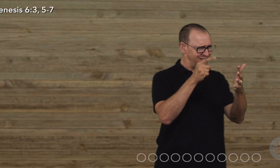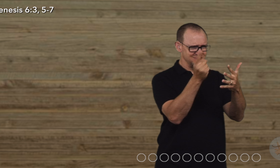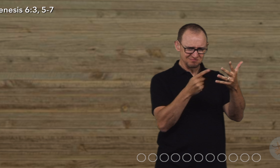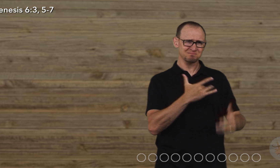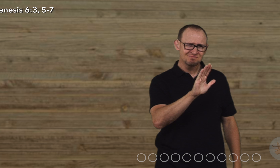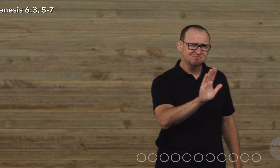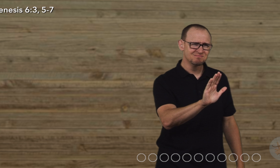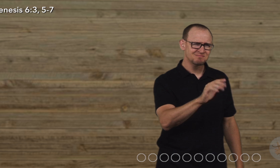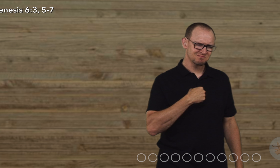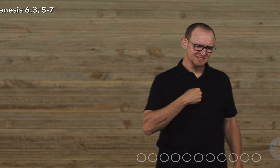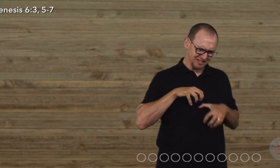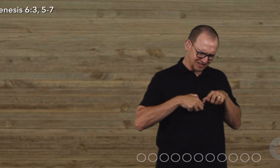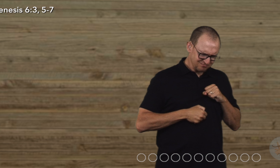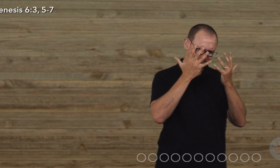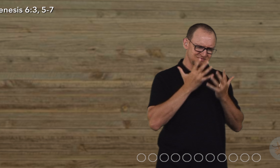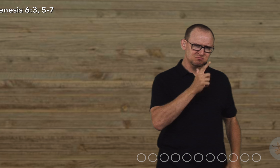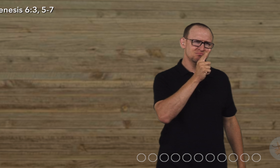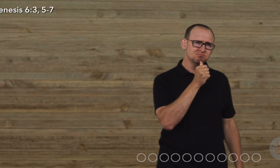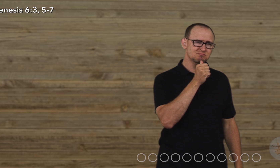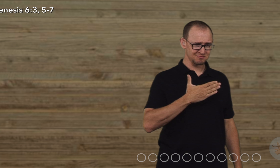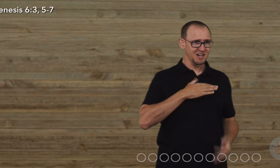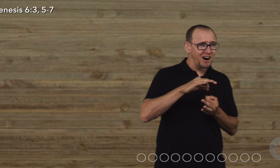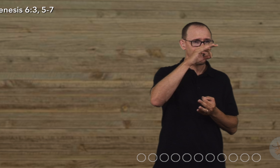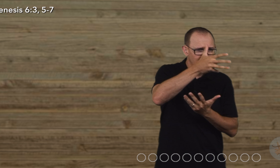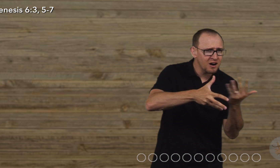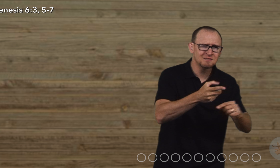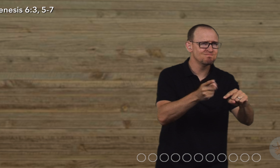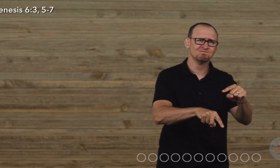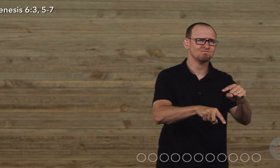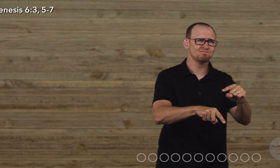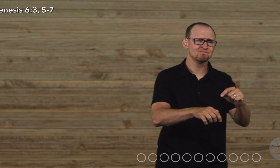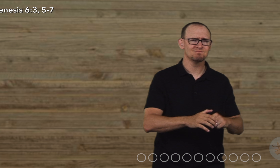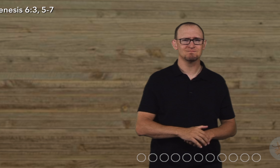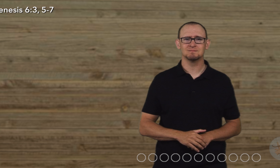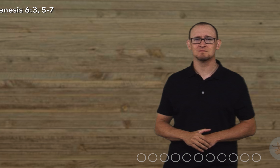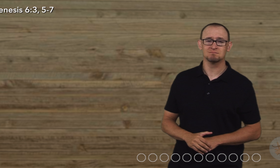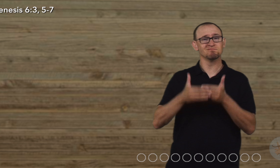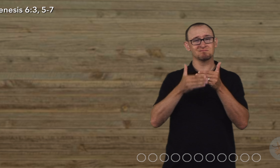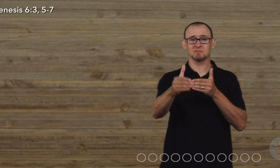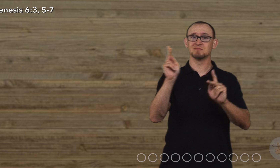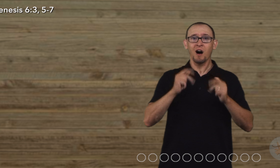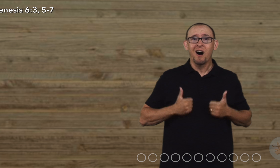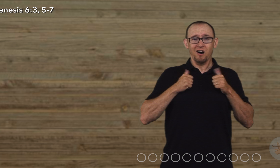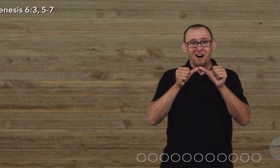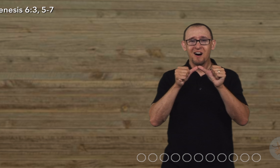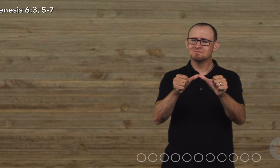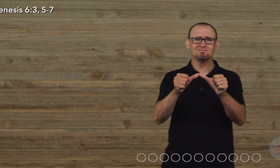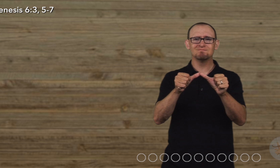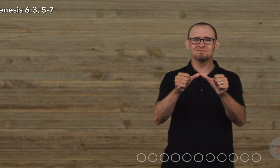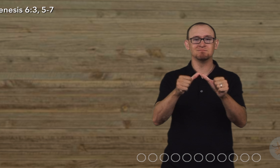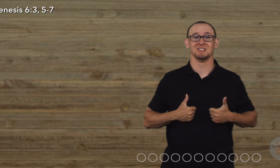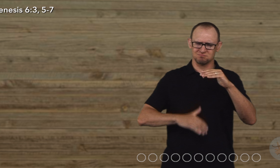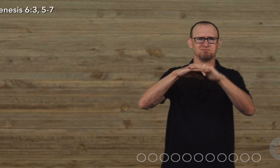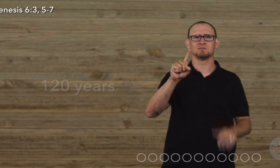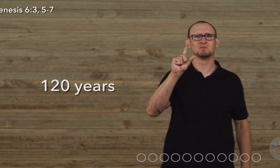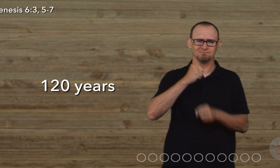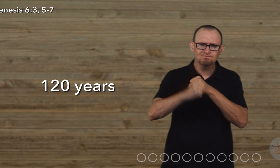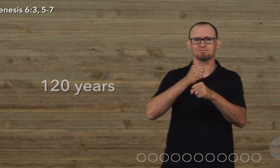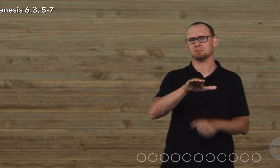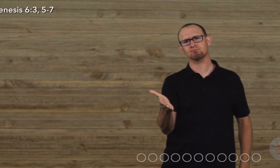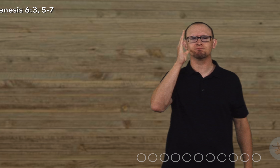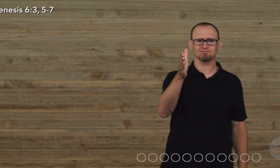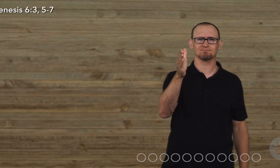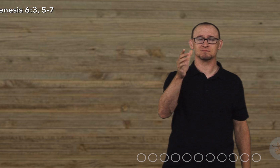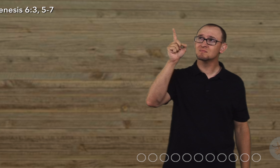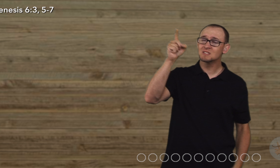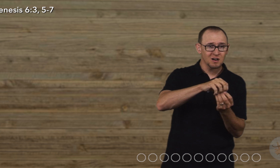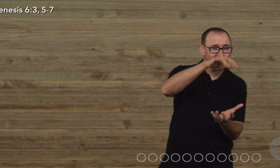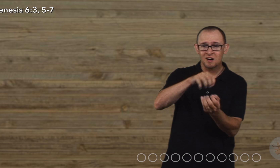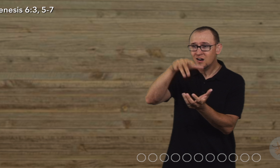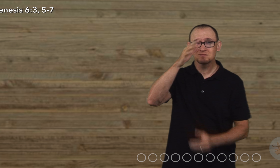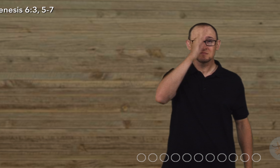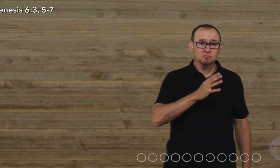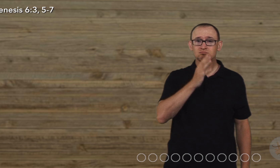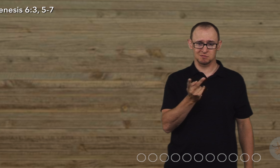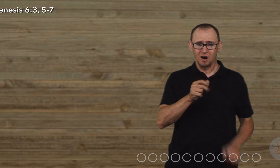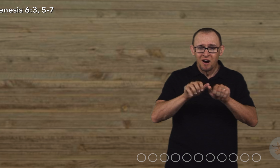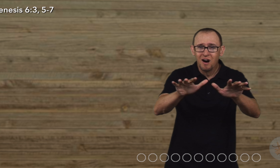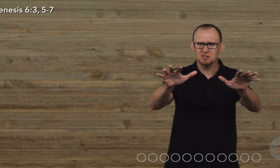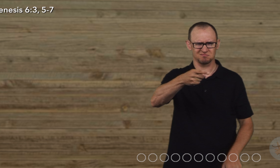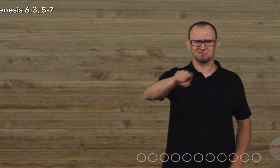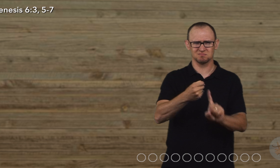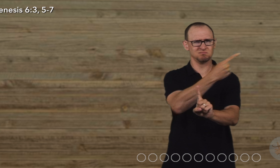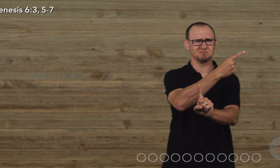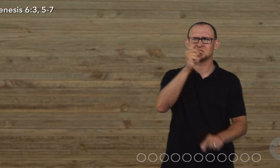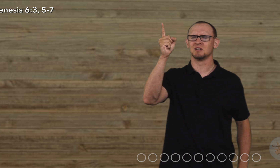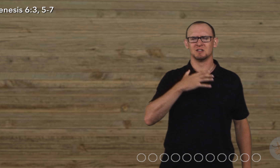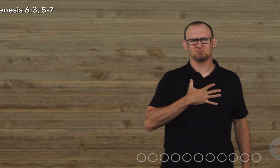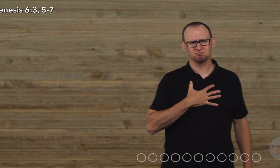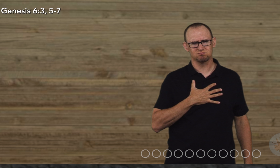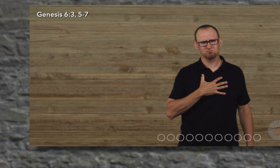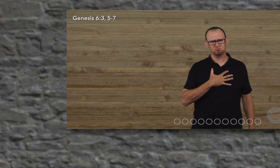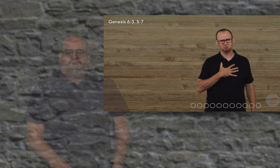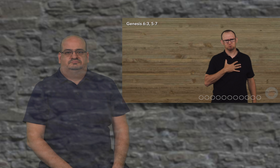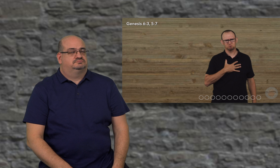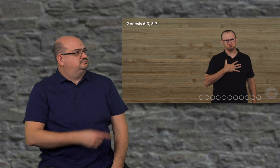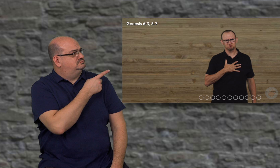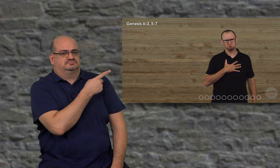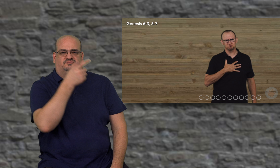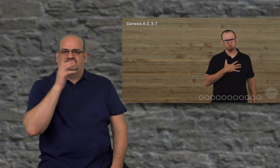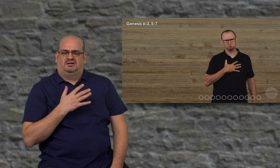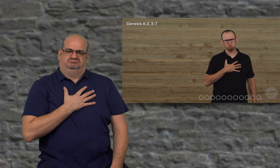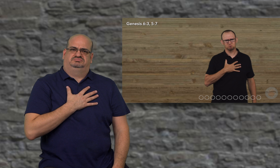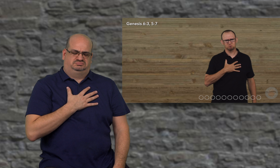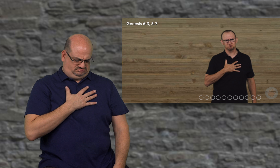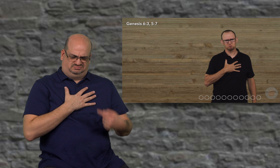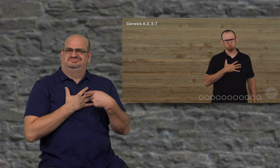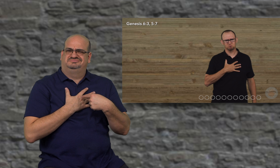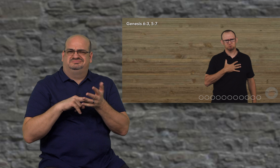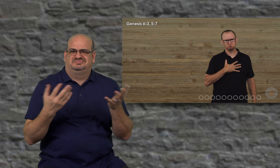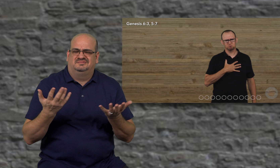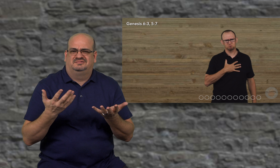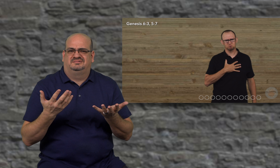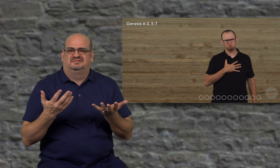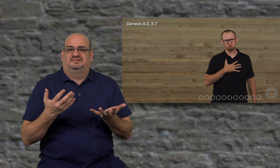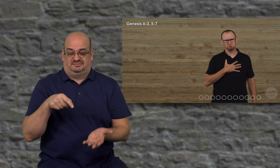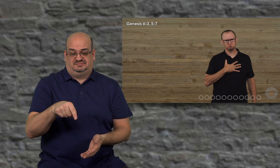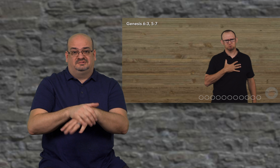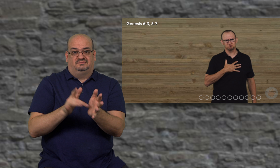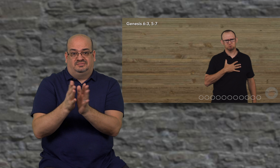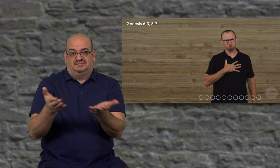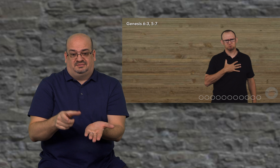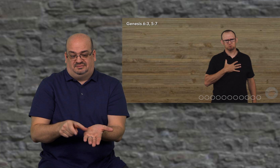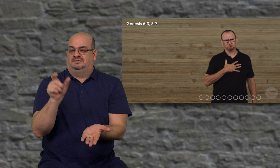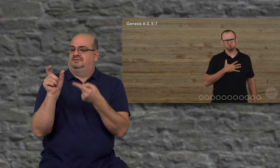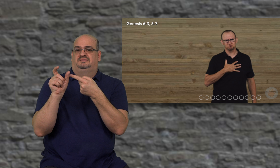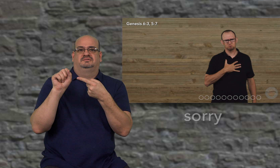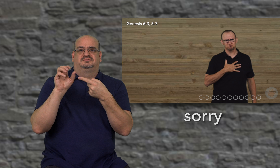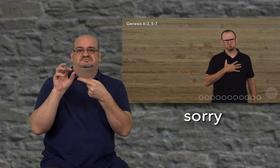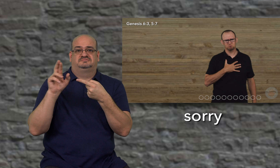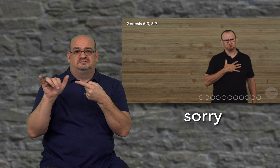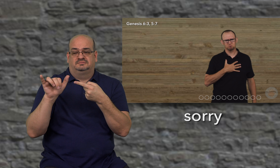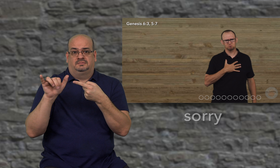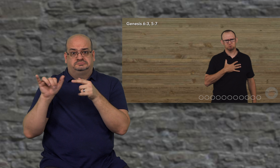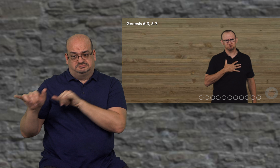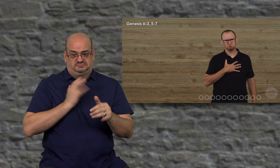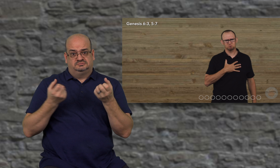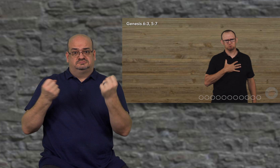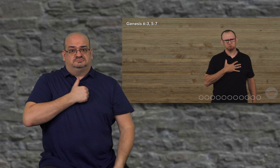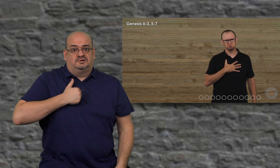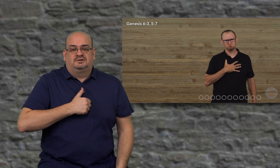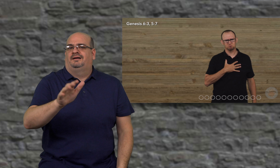Then the LORD saw that the wickedness of man was great upon the earth, and that every inclination of the thoughts of his heart was altogether evil all the time.